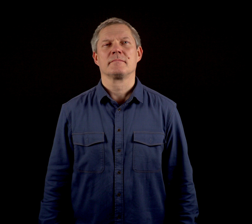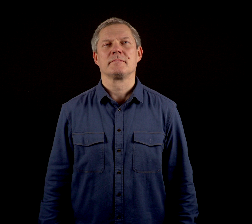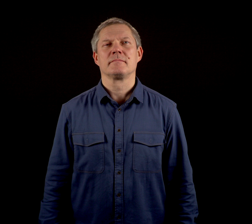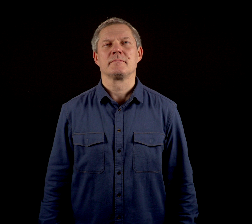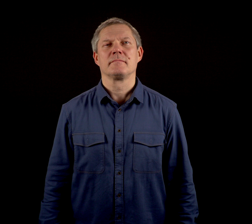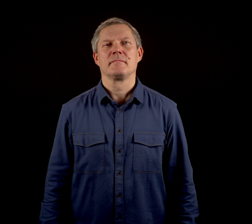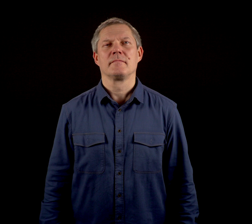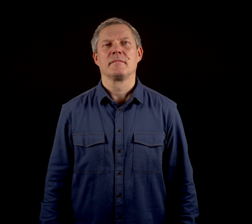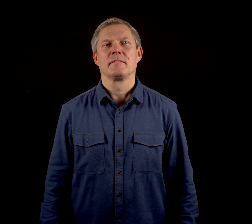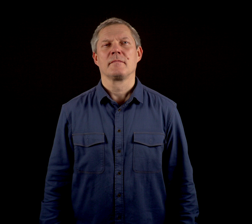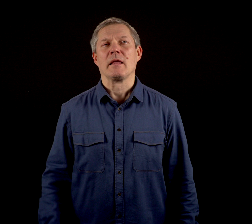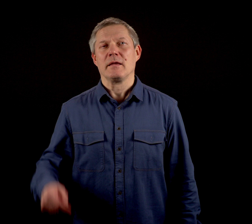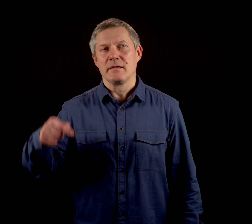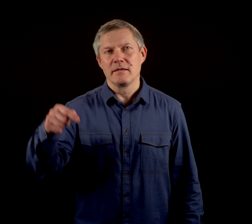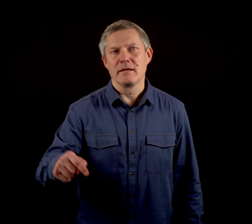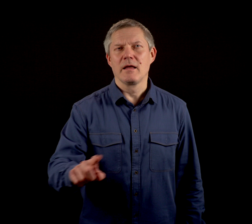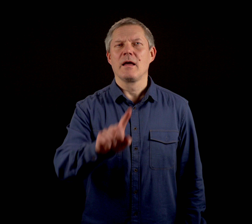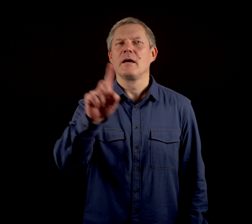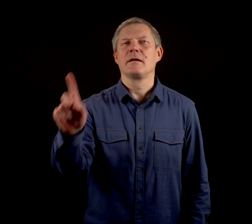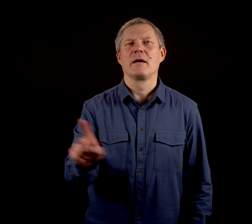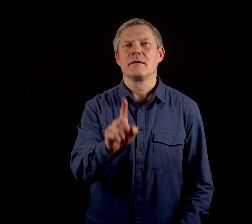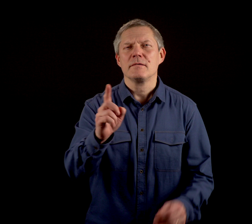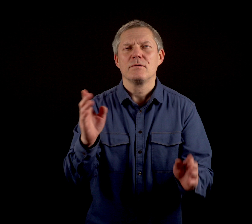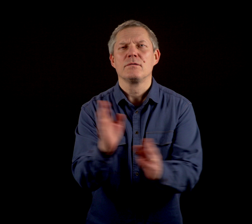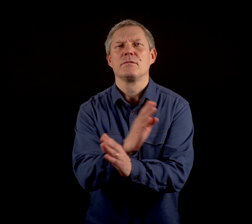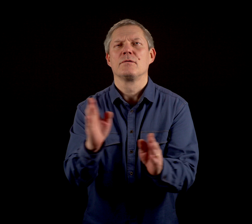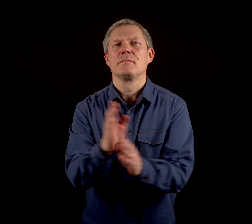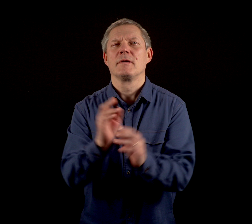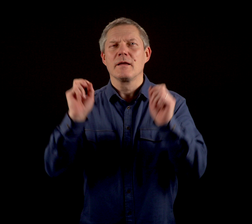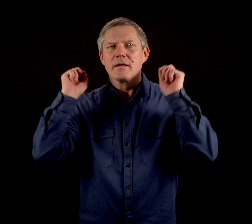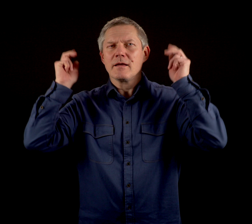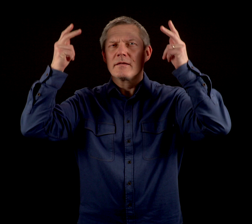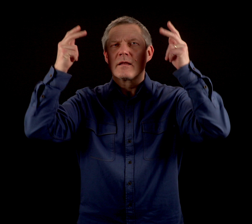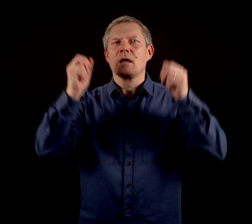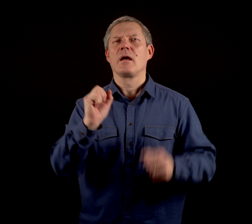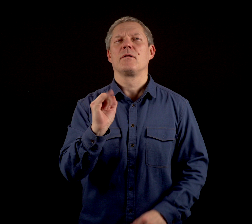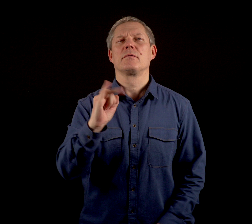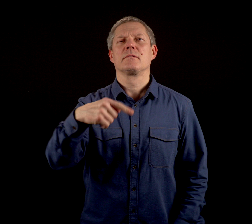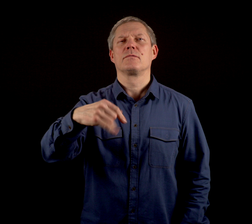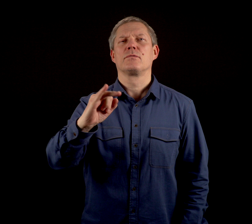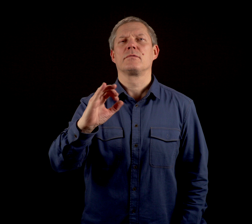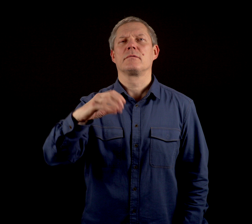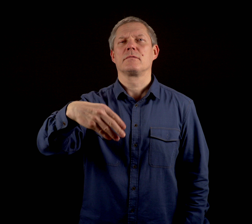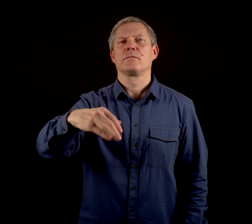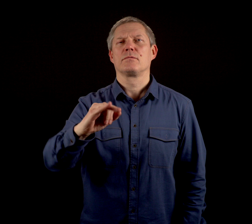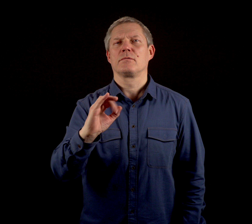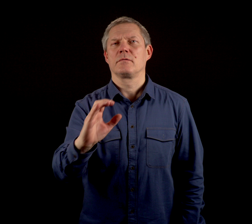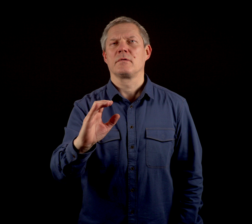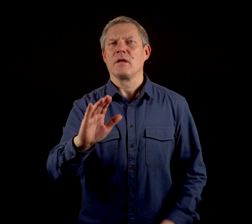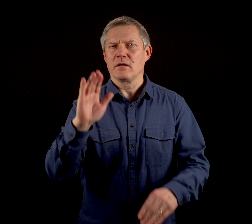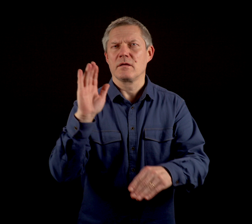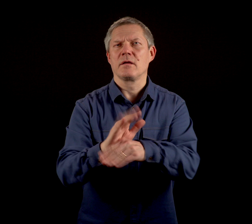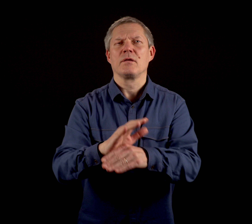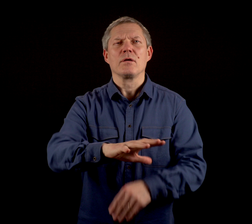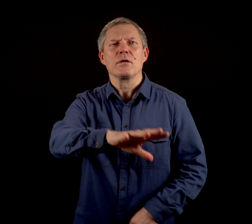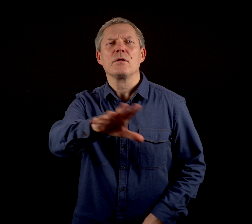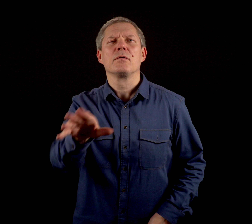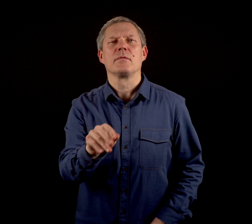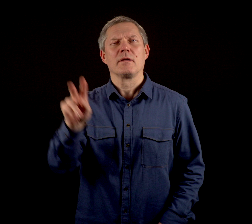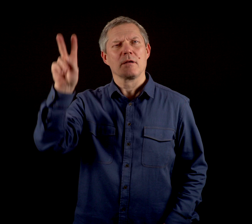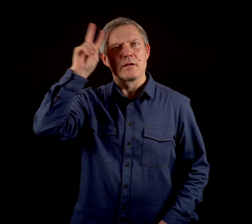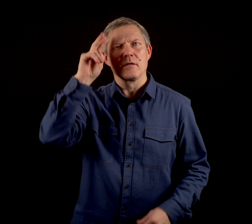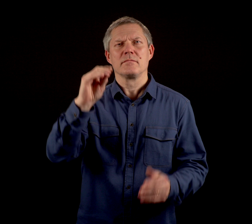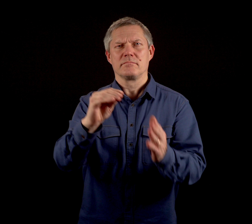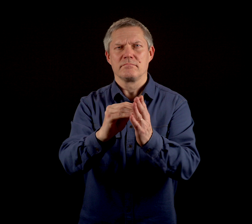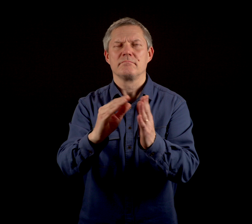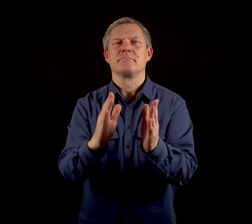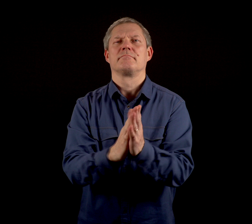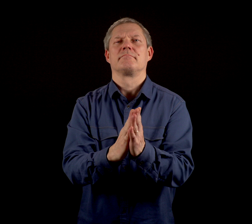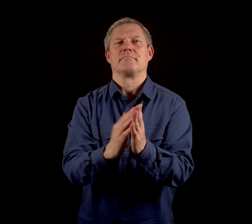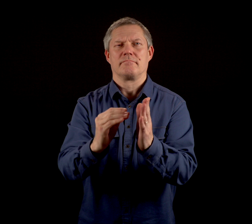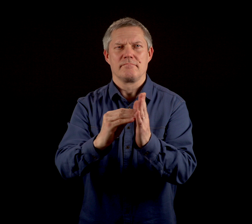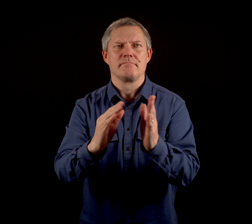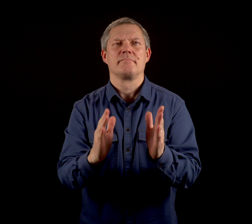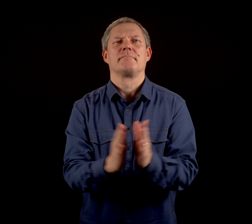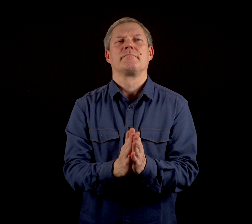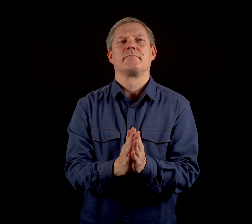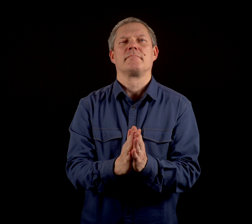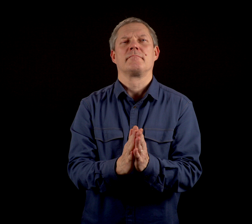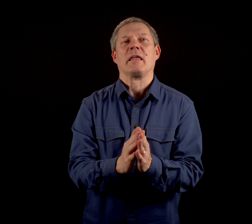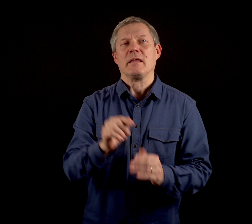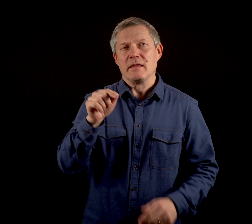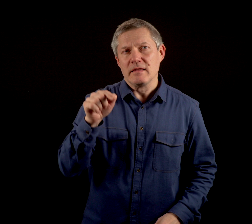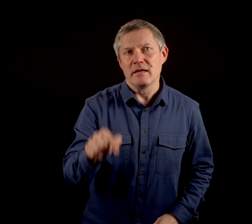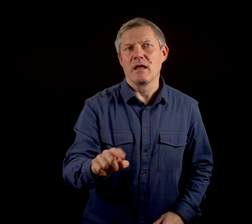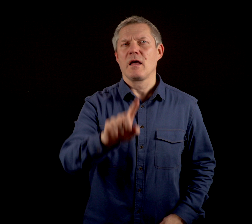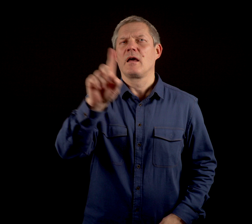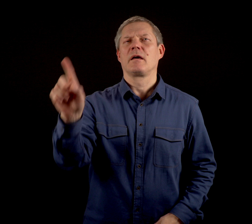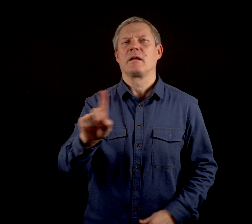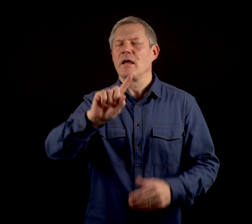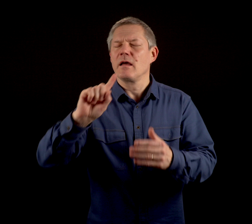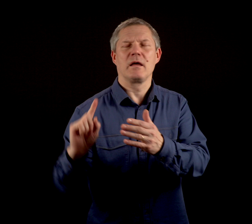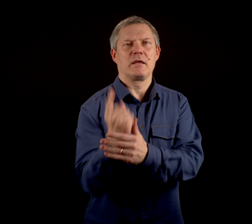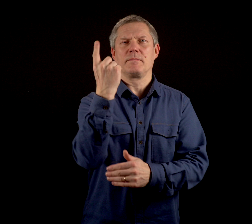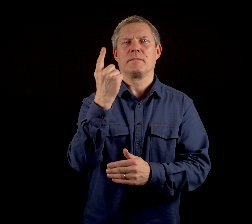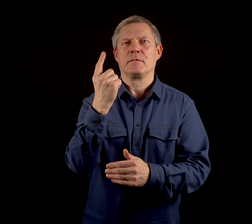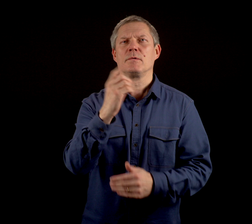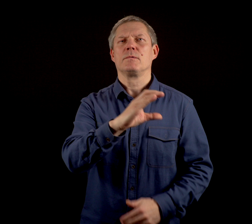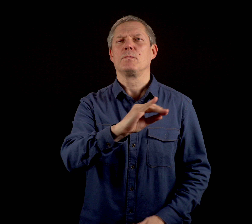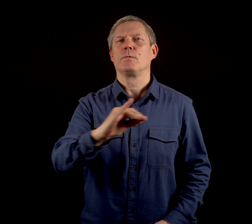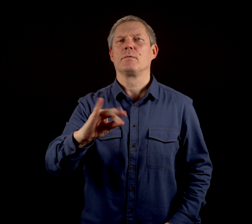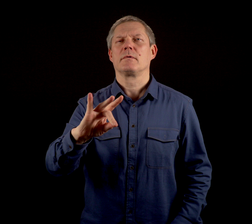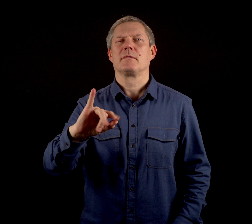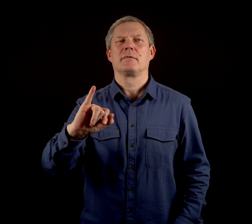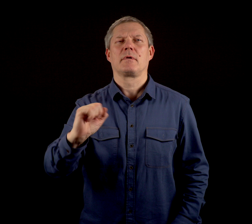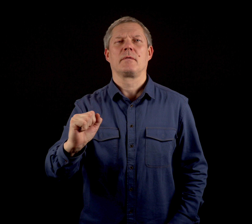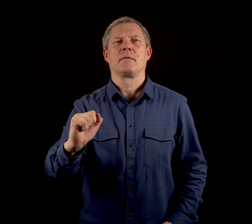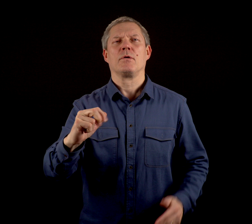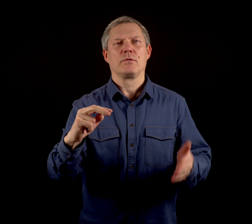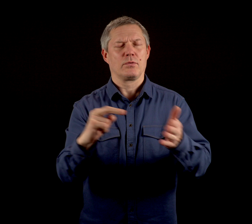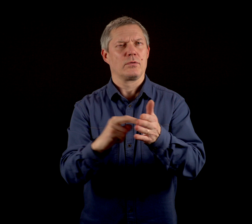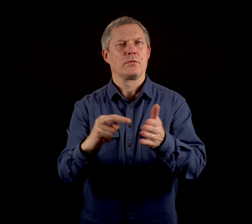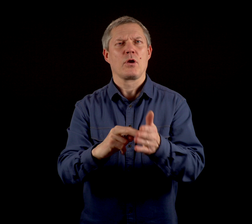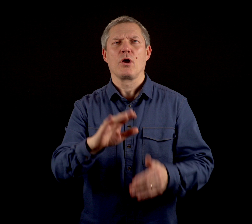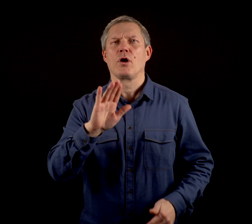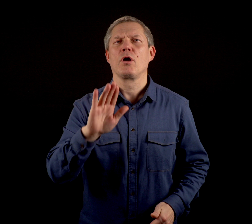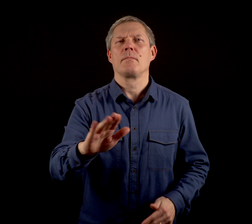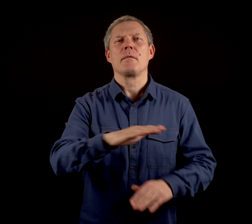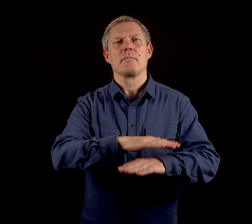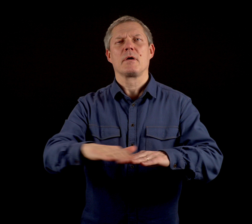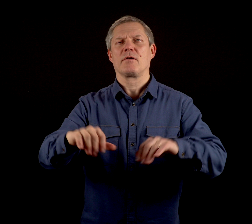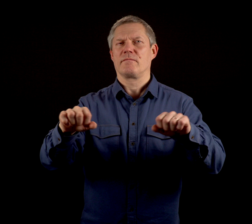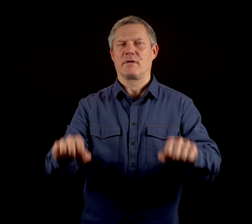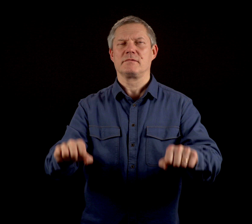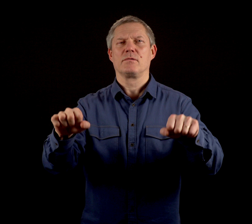Now in those days a decree went out from Caesar Augustus that a census should be taken of the whole empire.